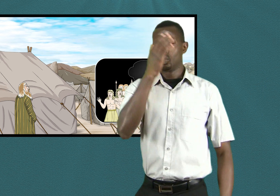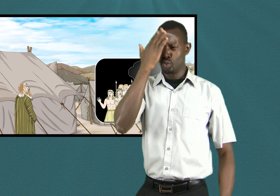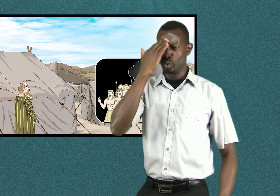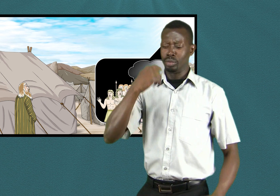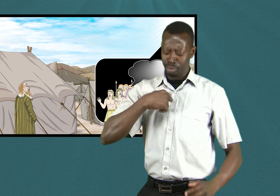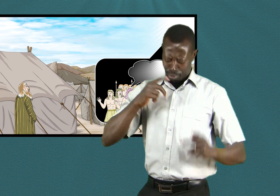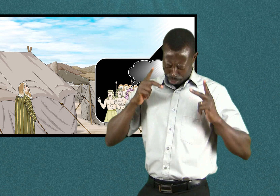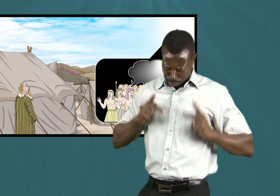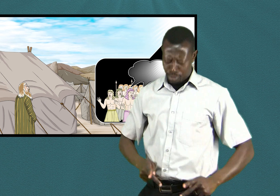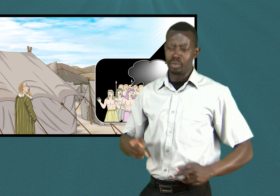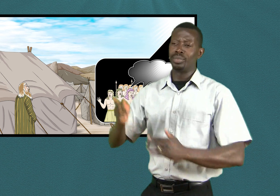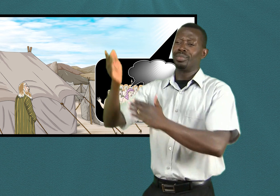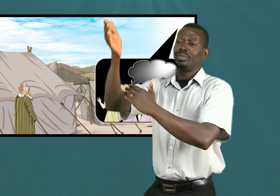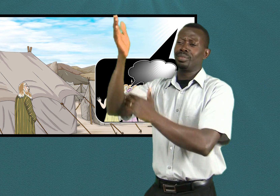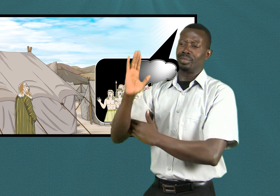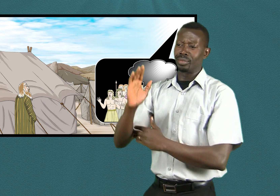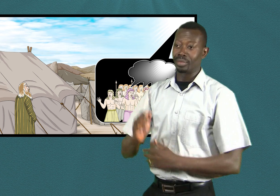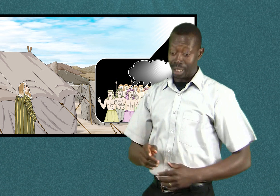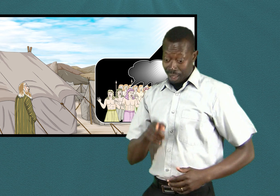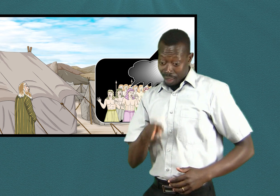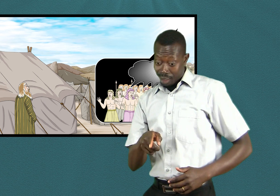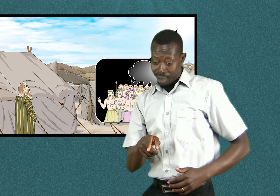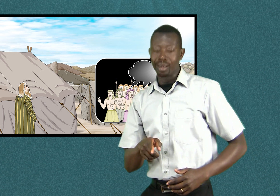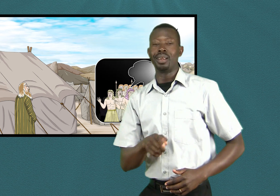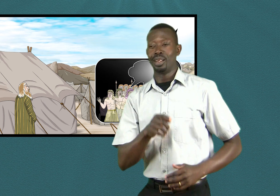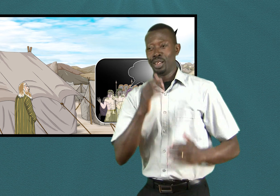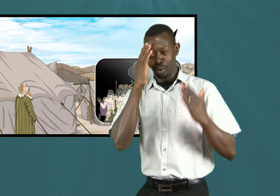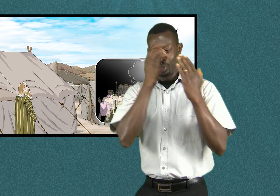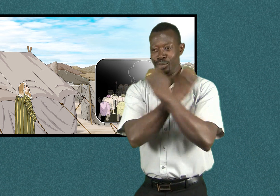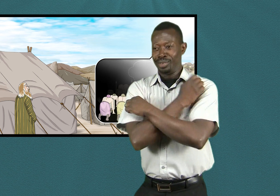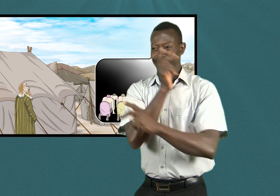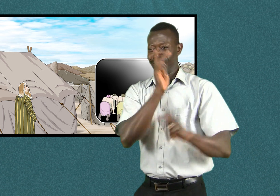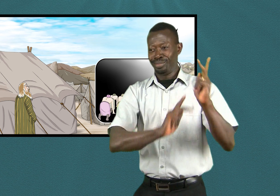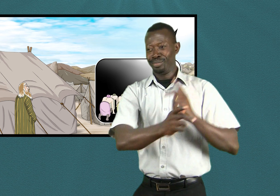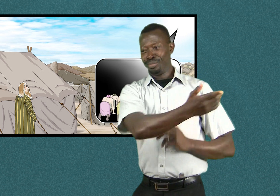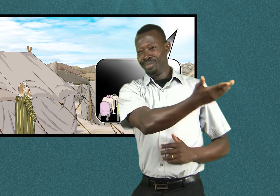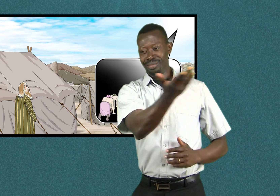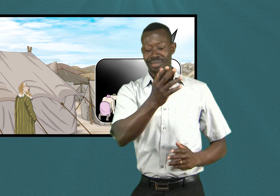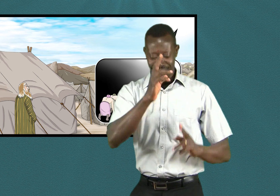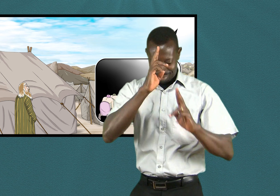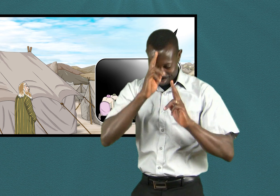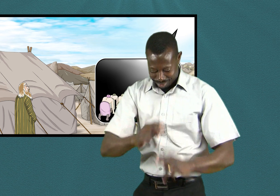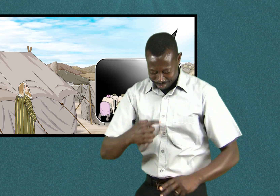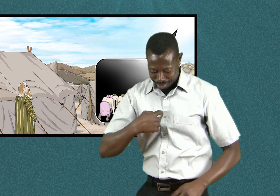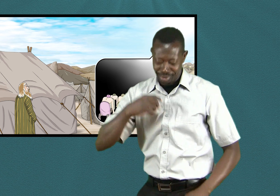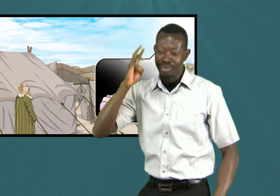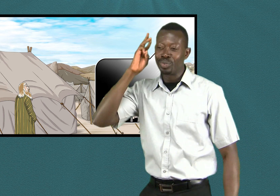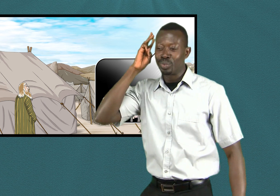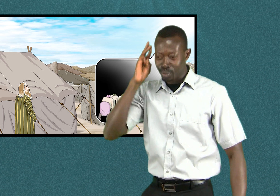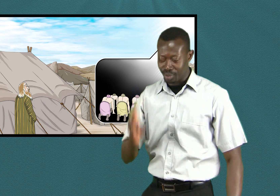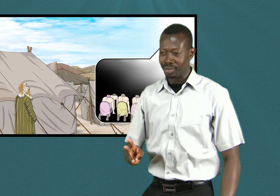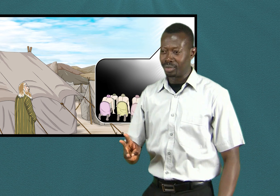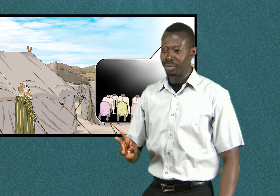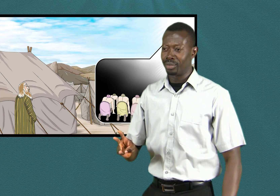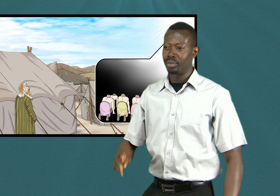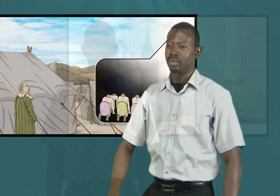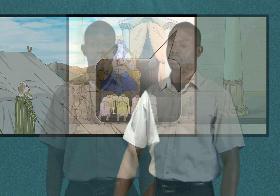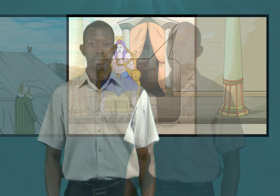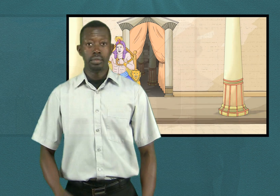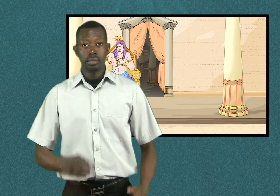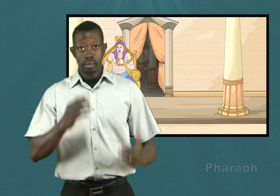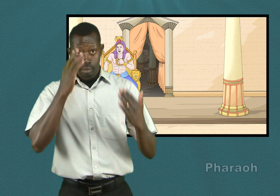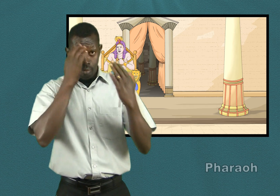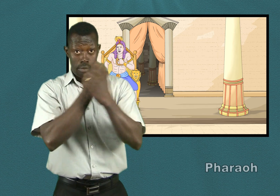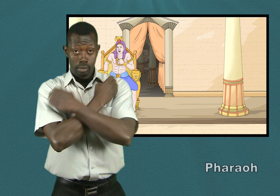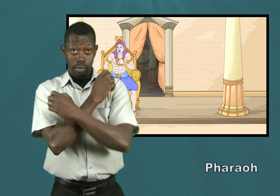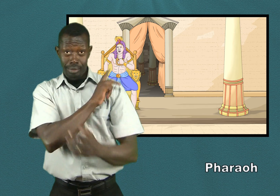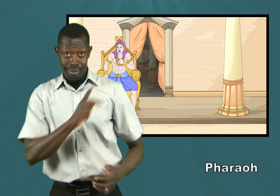So this is what the Israelites did.